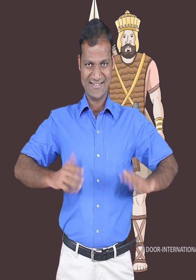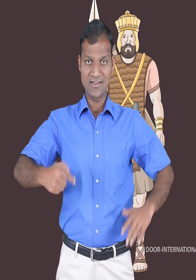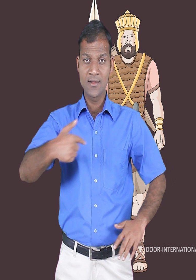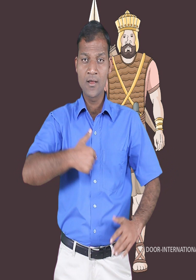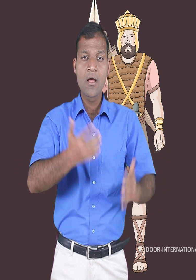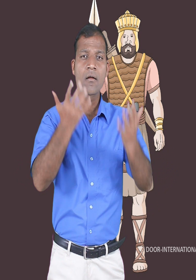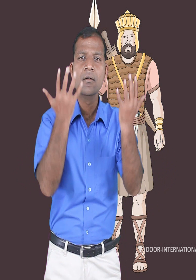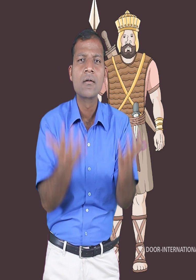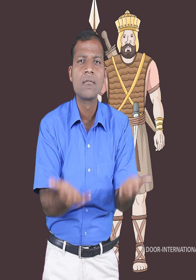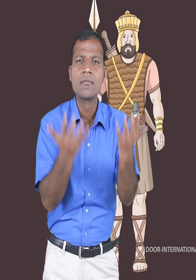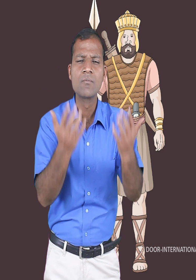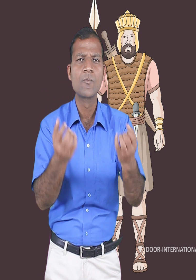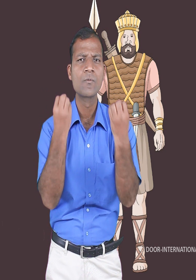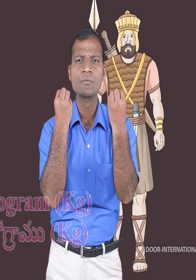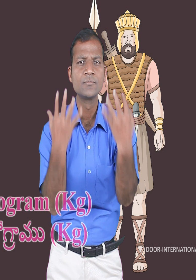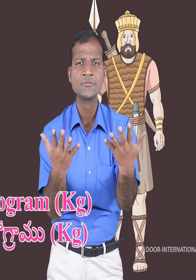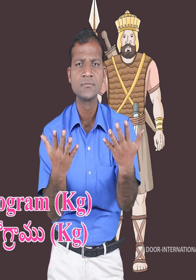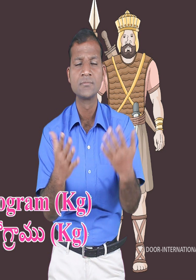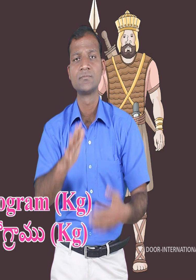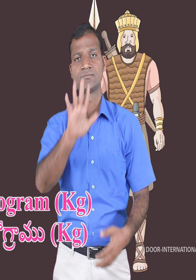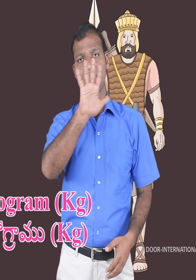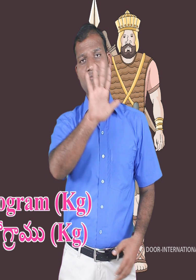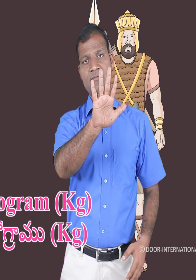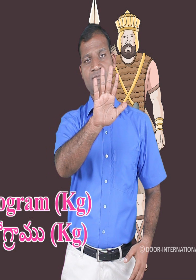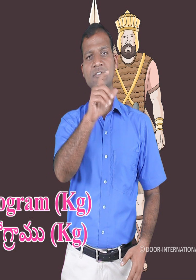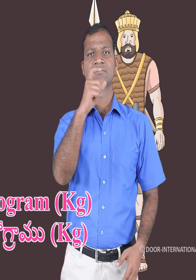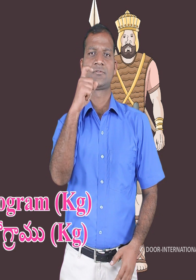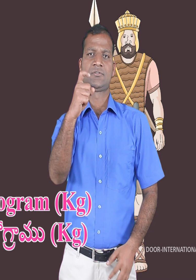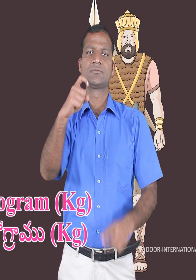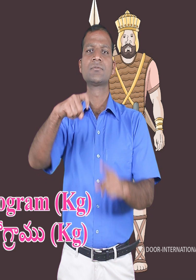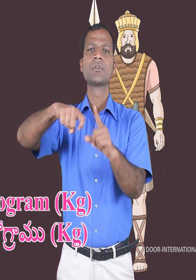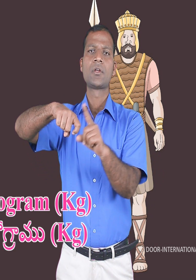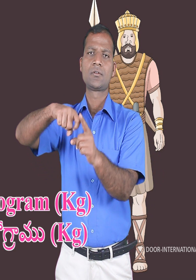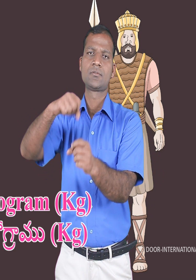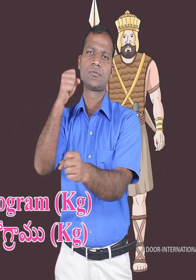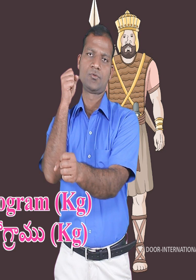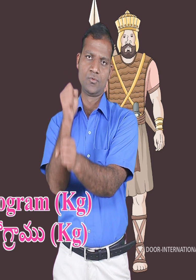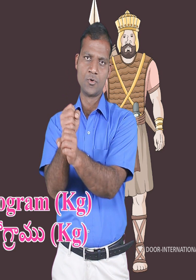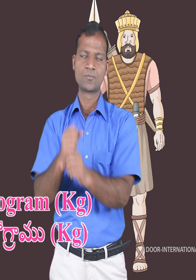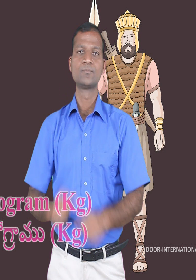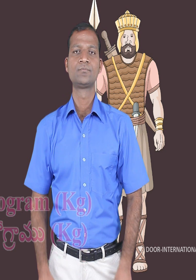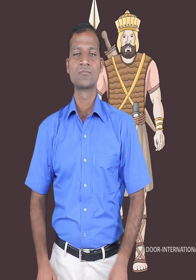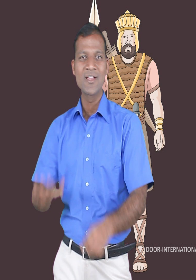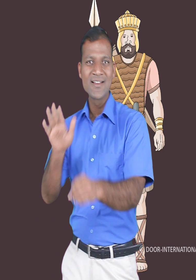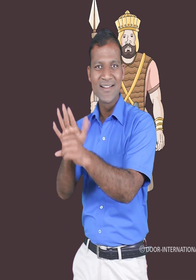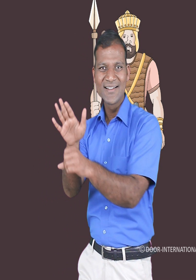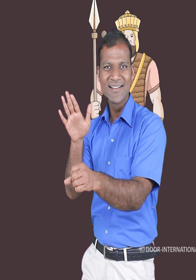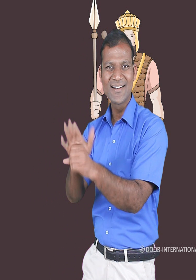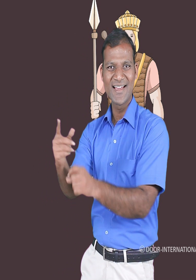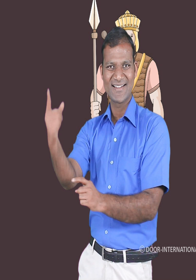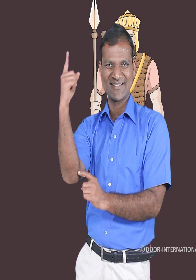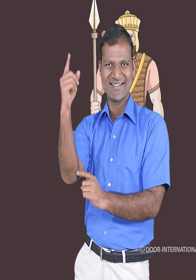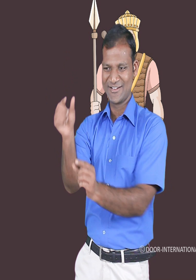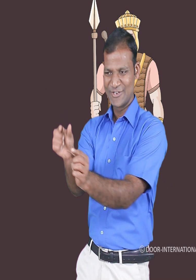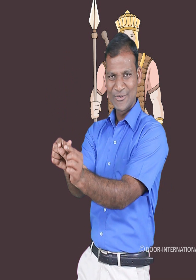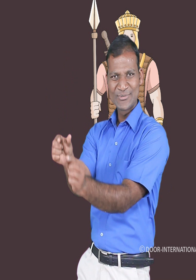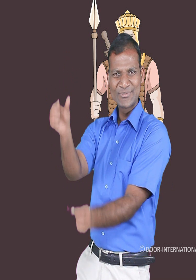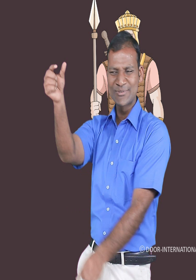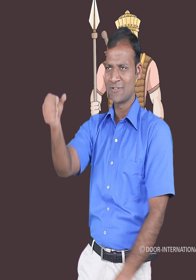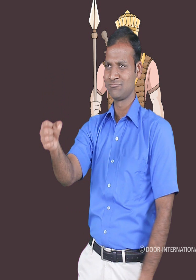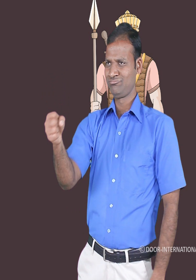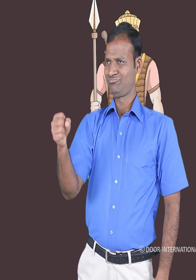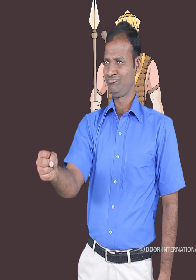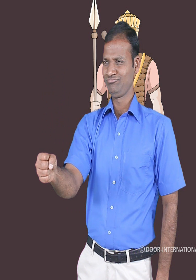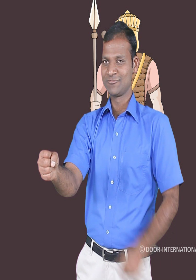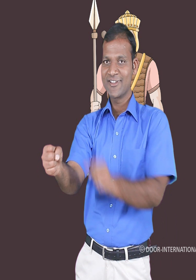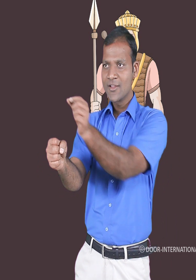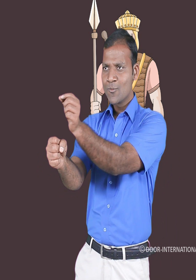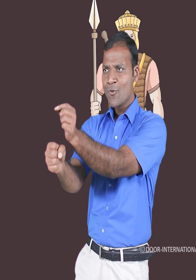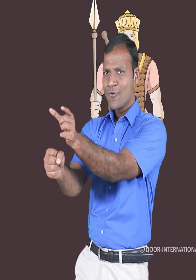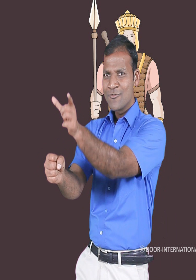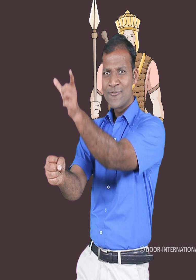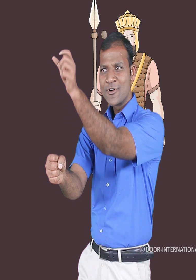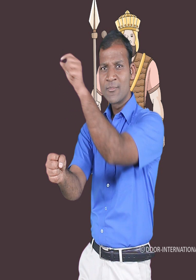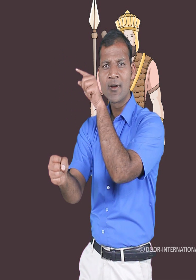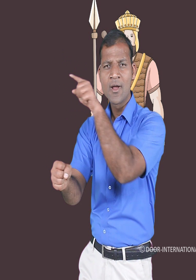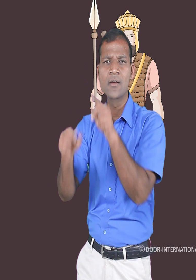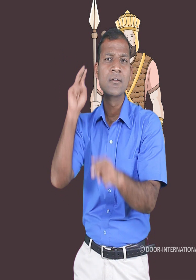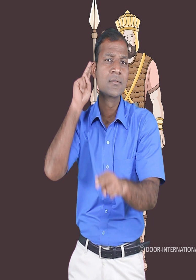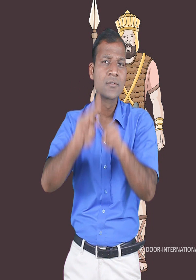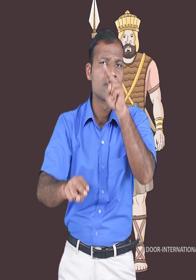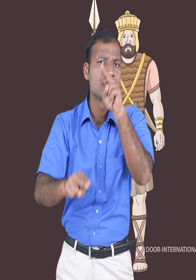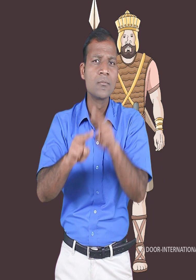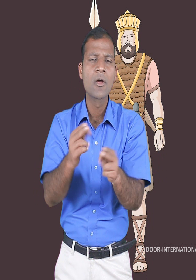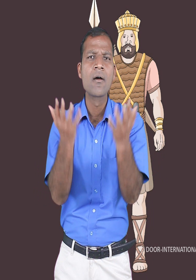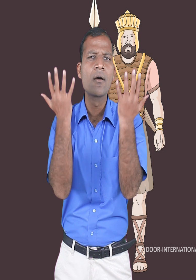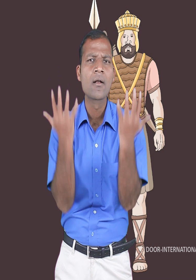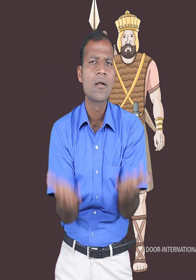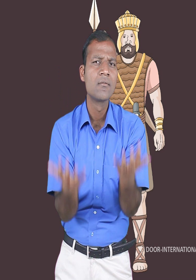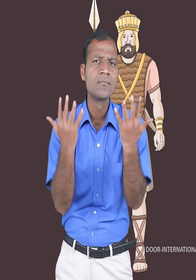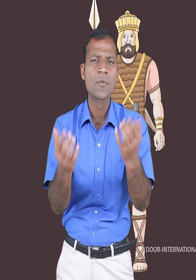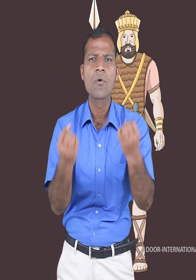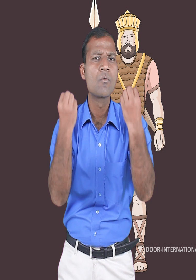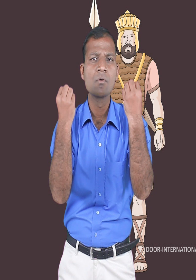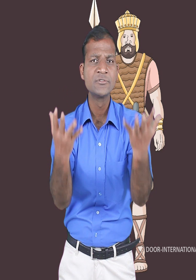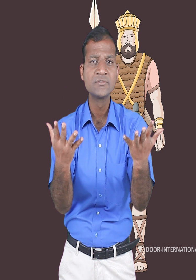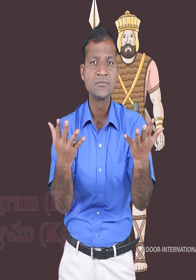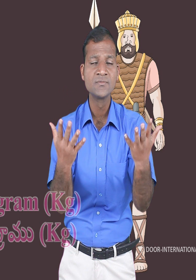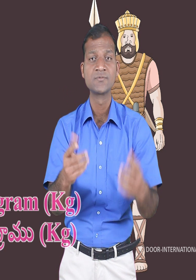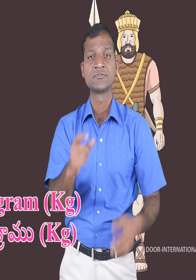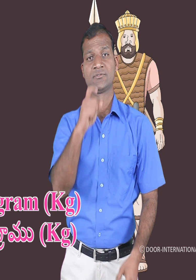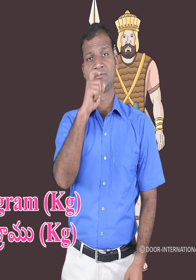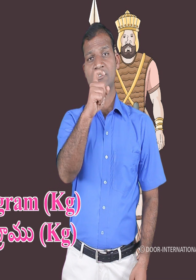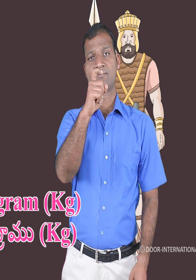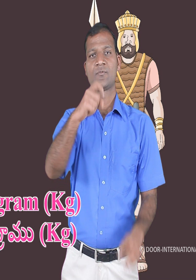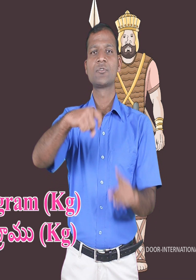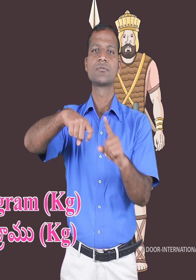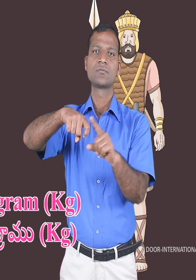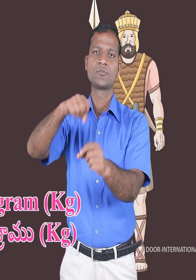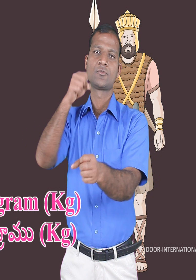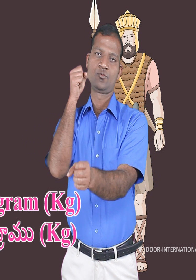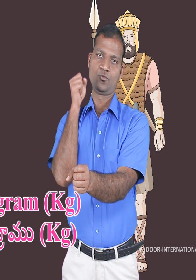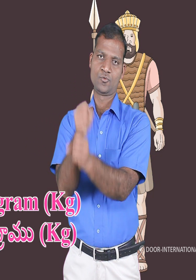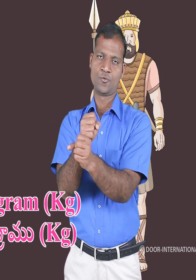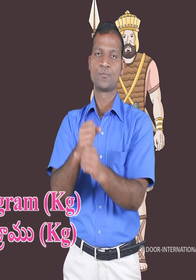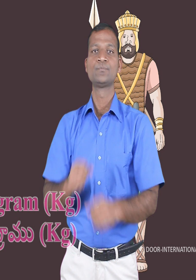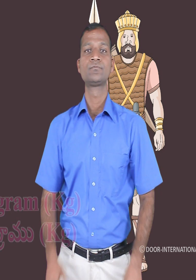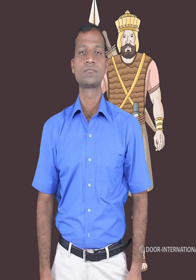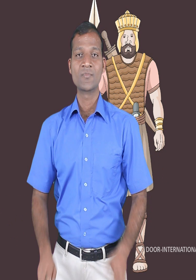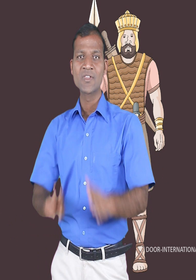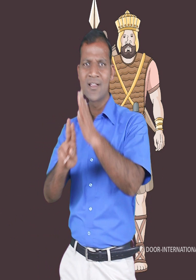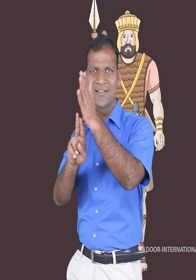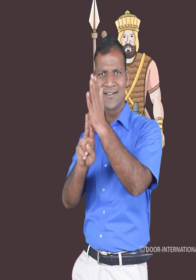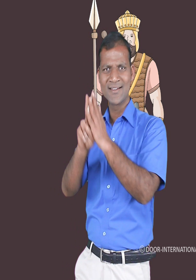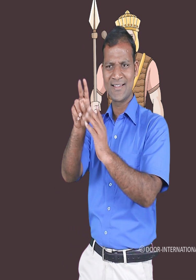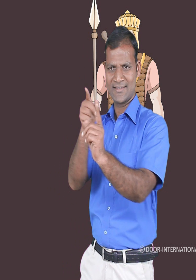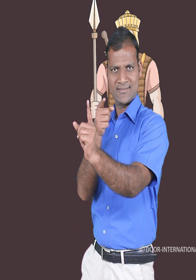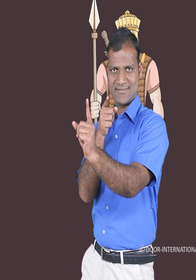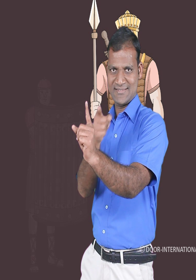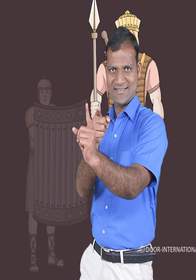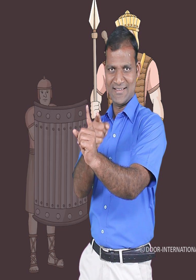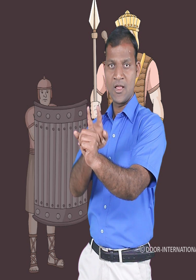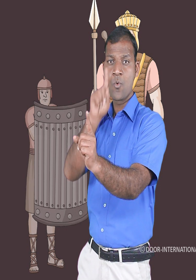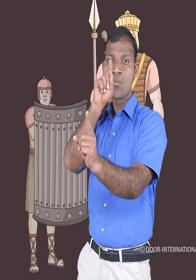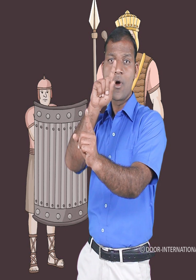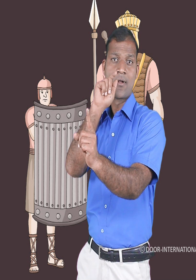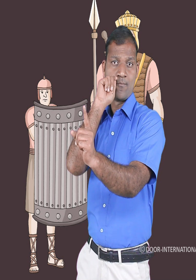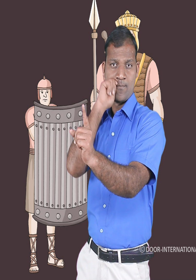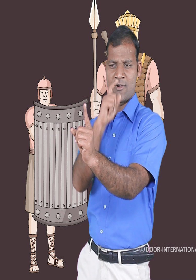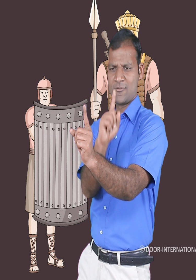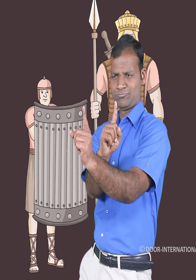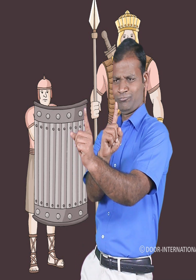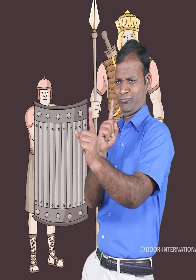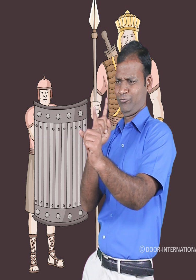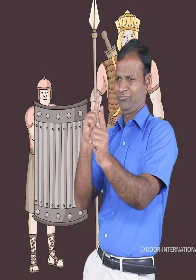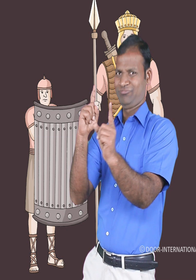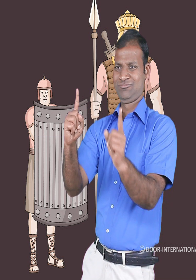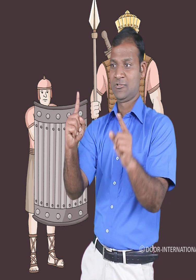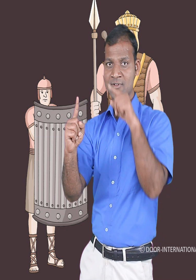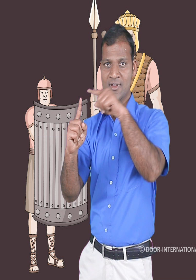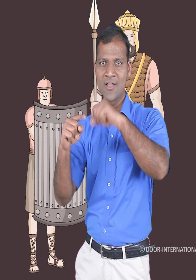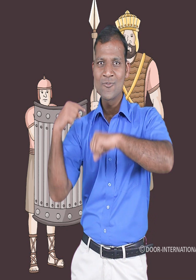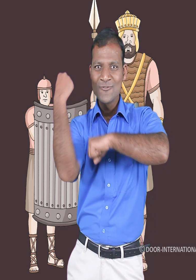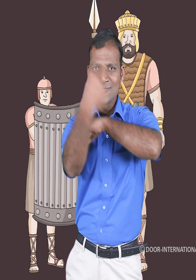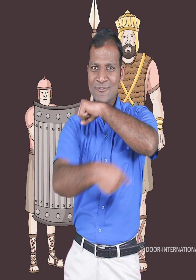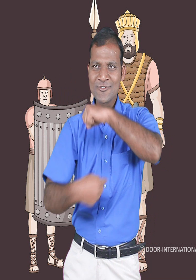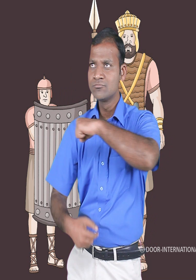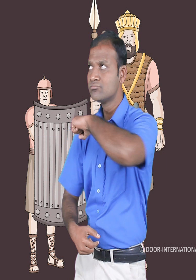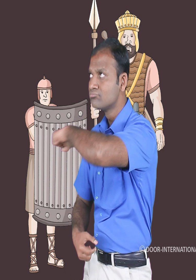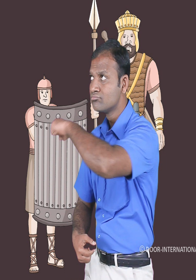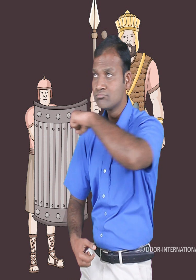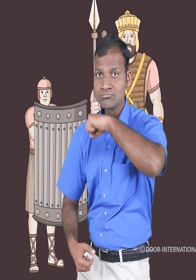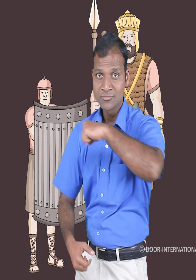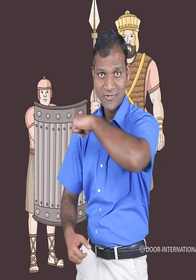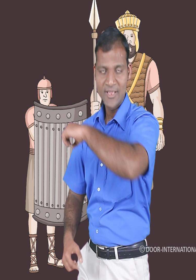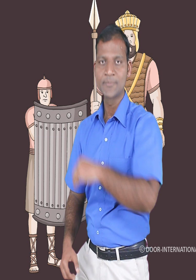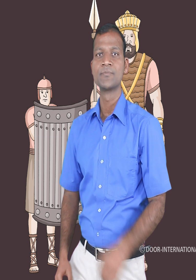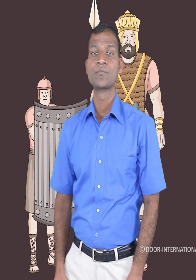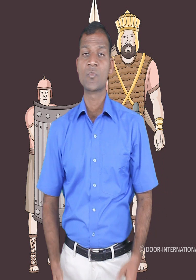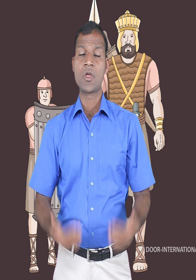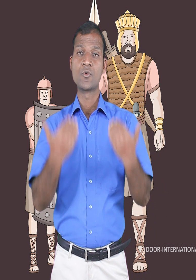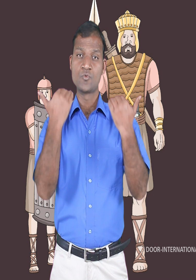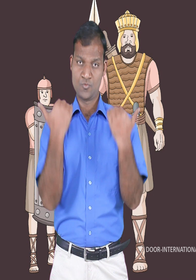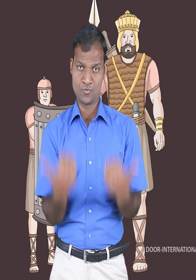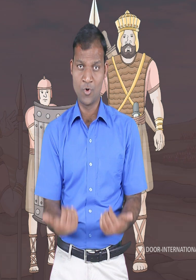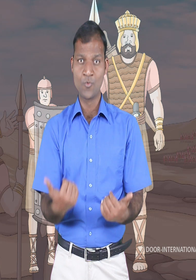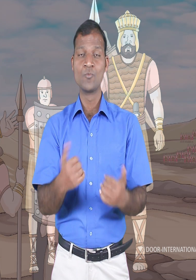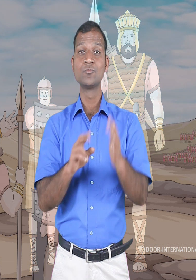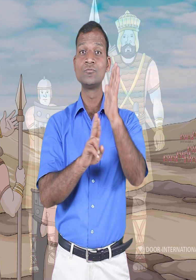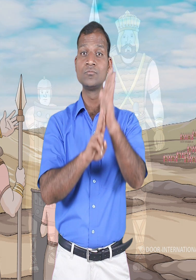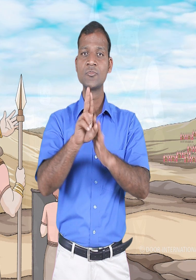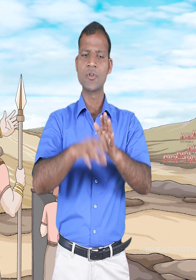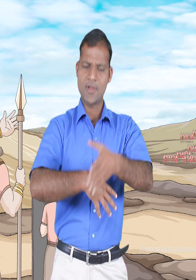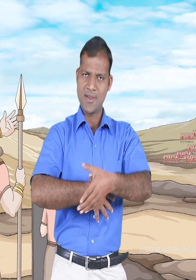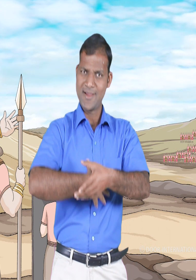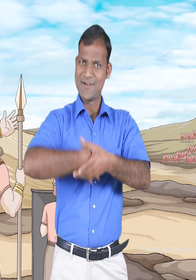He wore a bronze coat of mail weighing five thousand shekels, and he had armor of bronze on his legs and a javelin of bronze slung between his shoulders. The shaft of his spear was like a weaver’s beam, and its iron point weighed six hundred shekels. In addition, his shield bearer went before him.